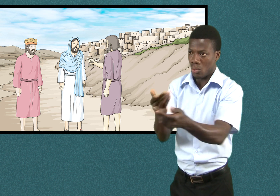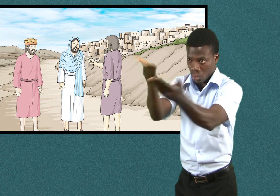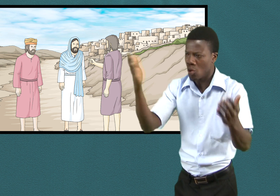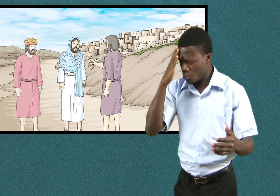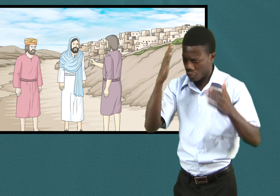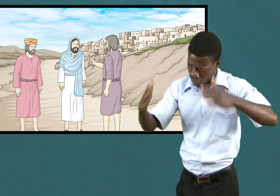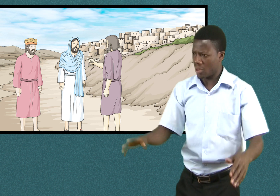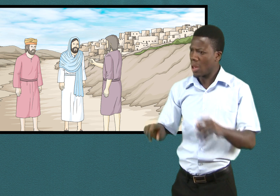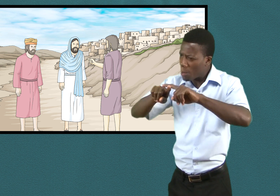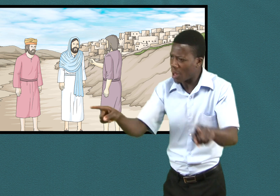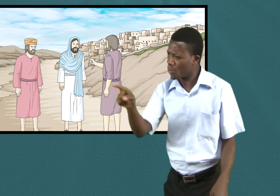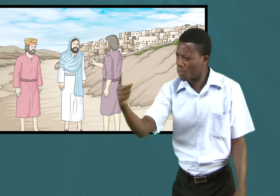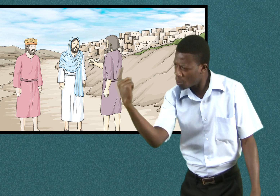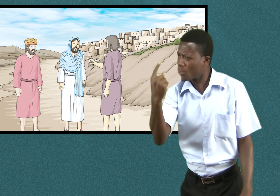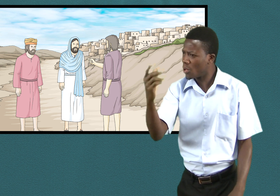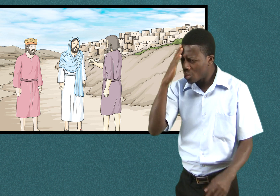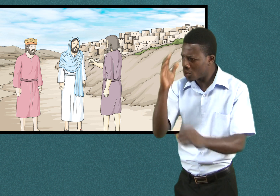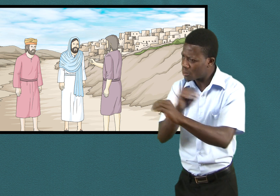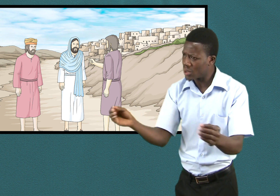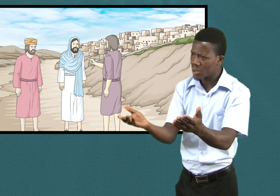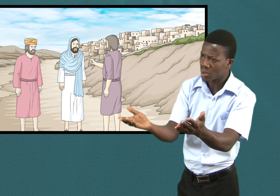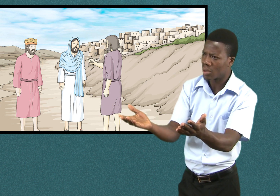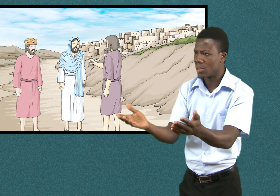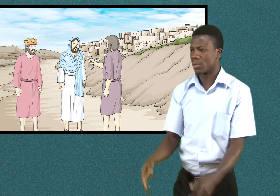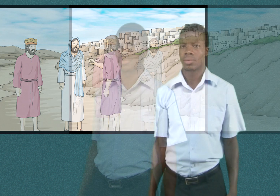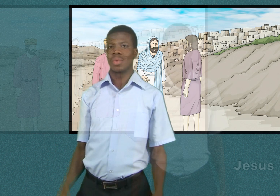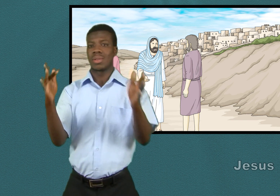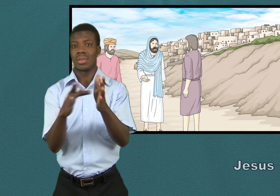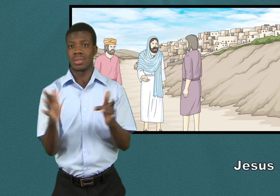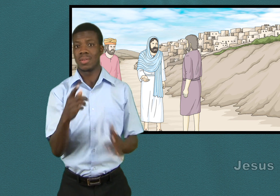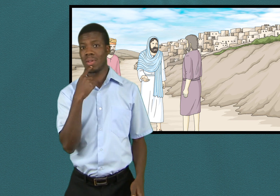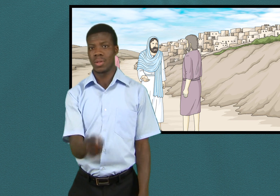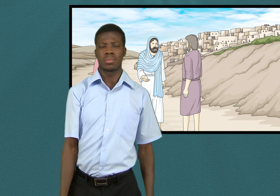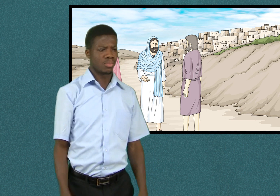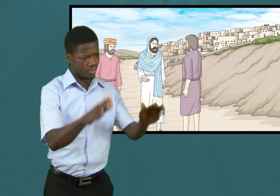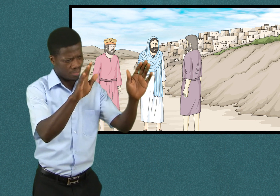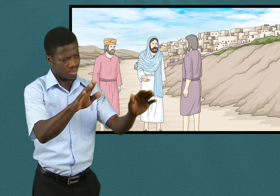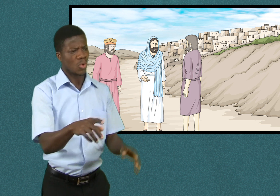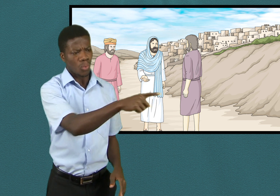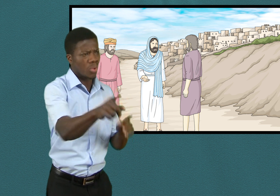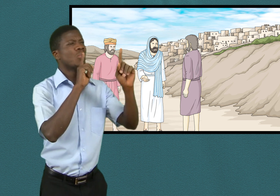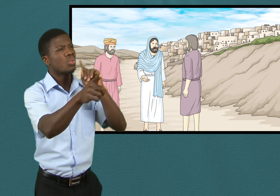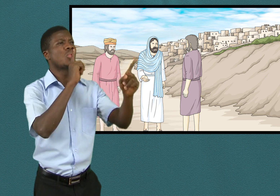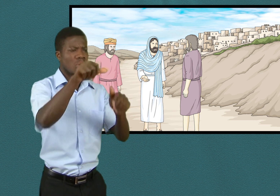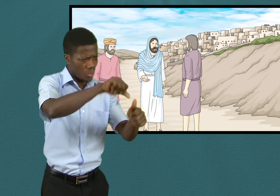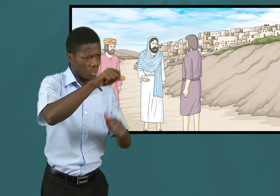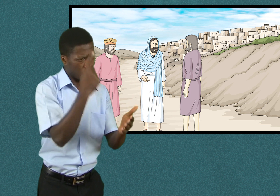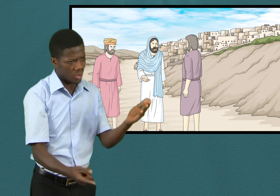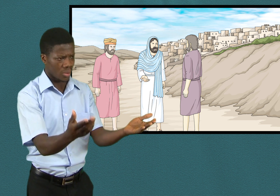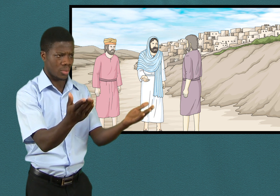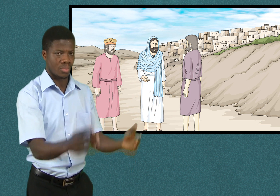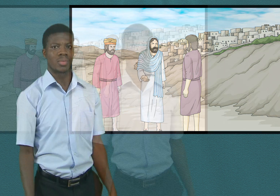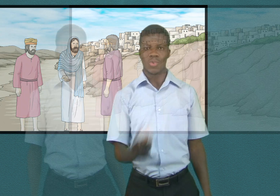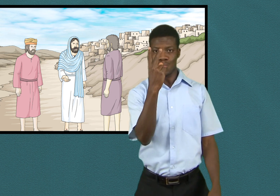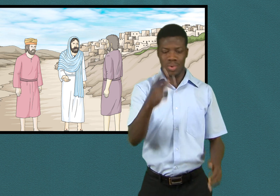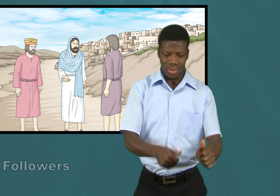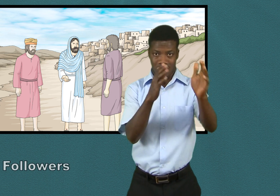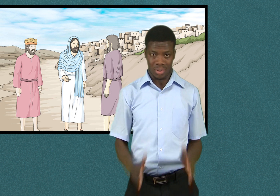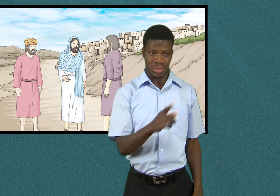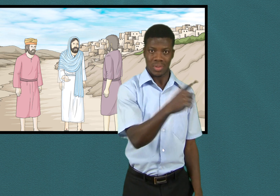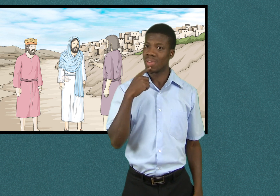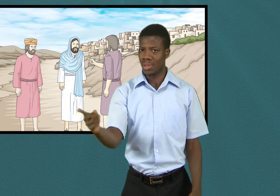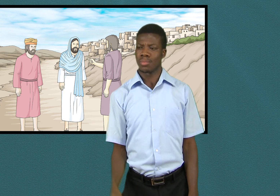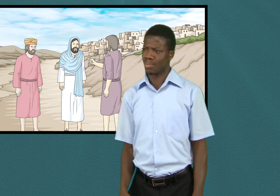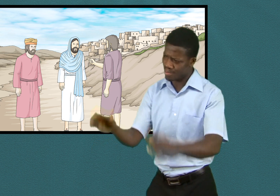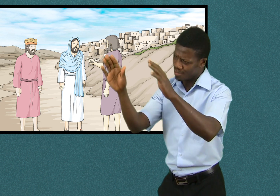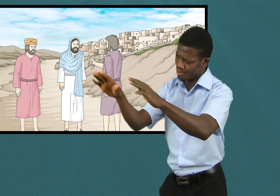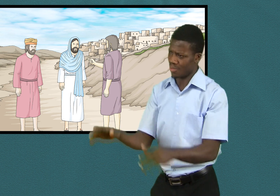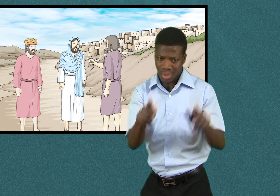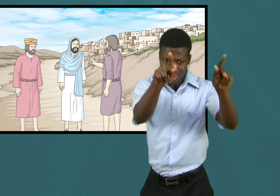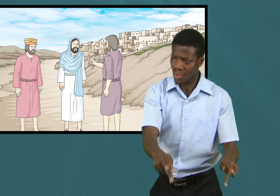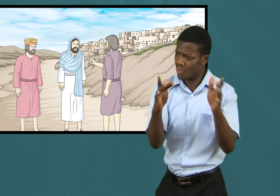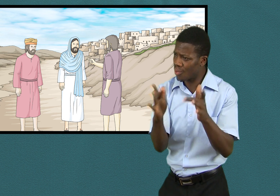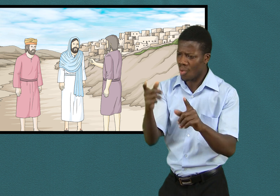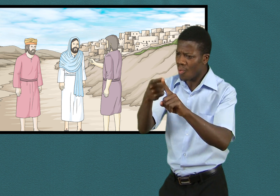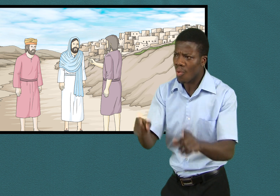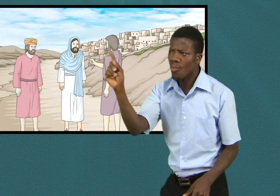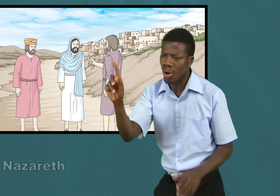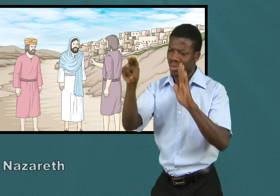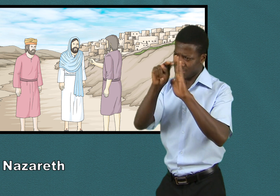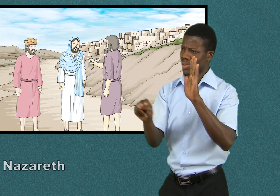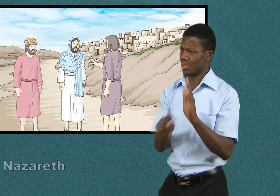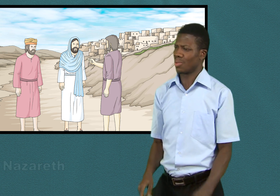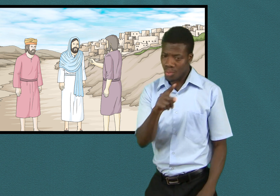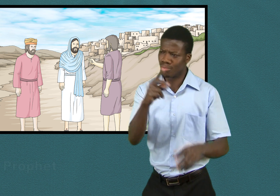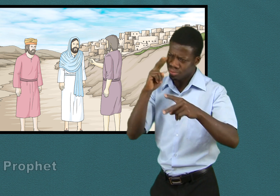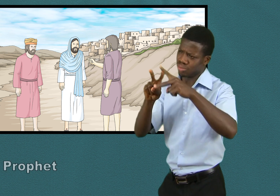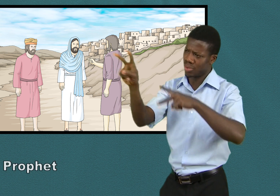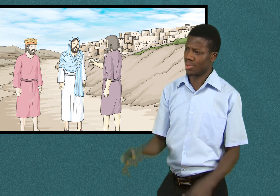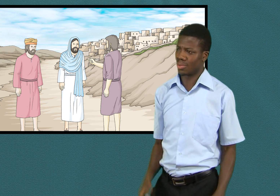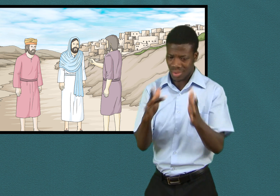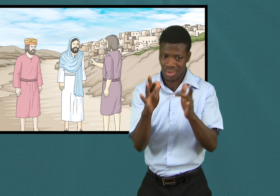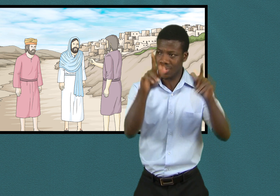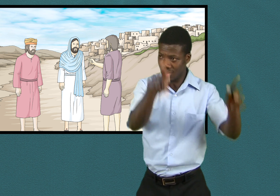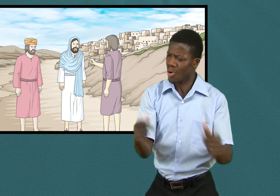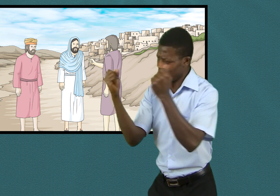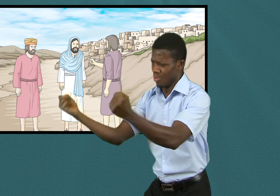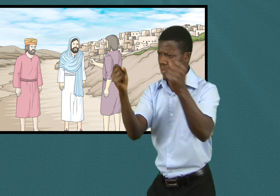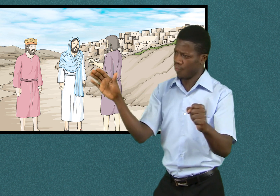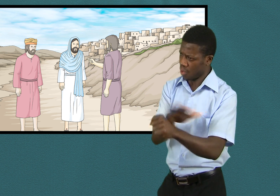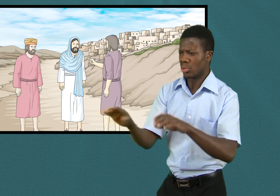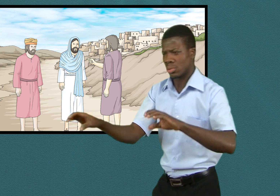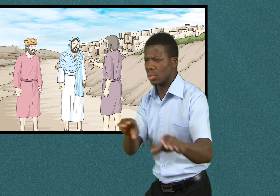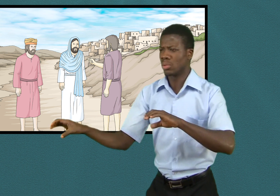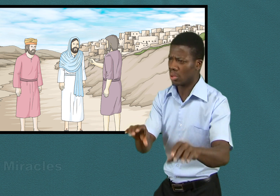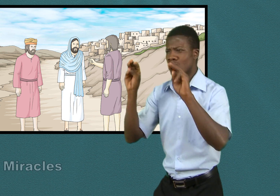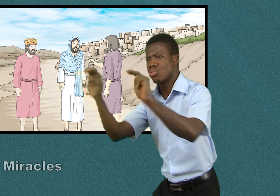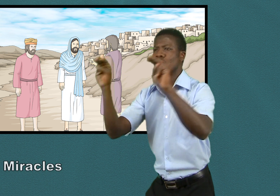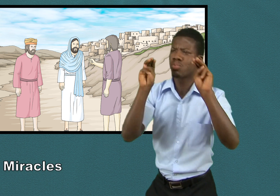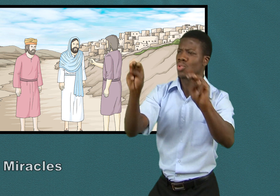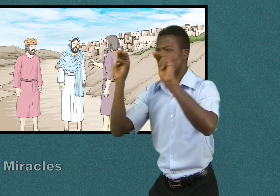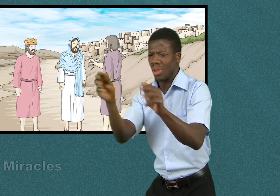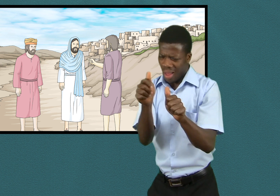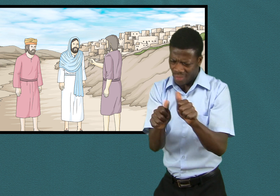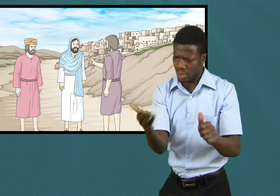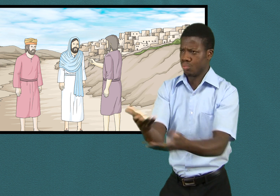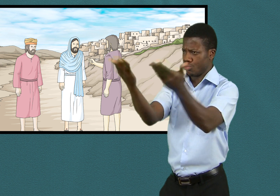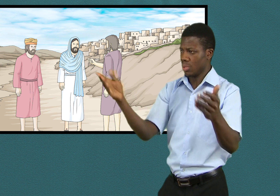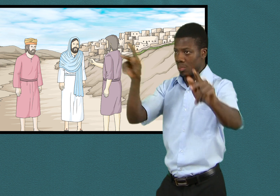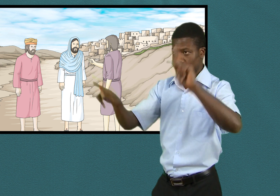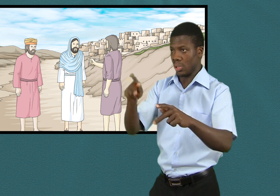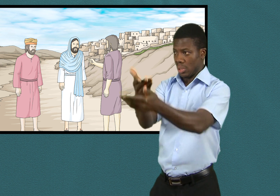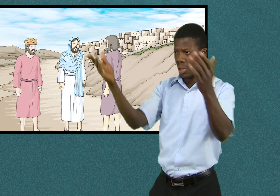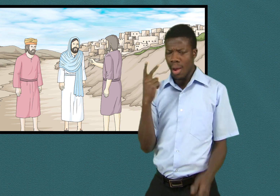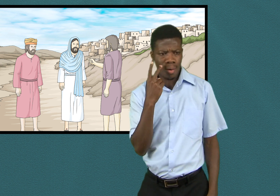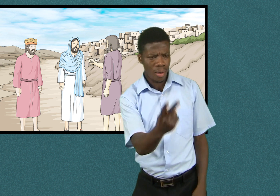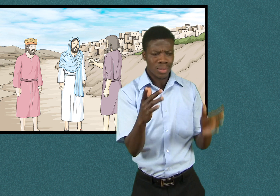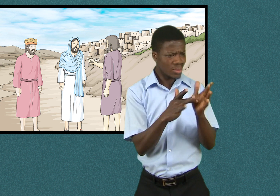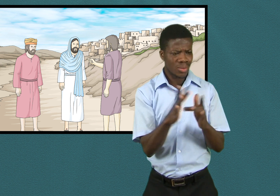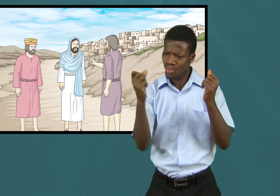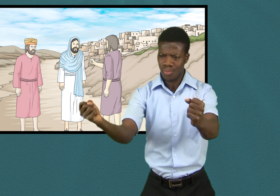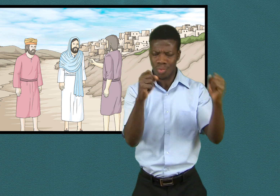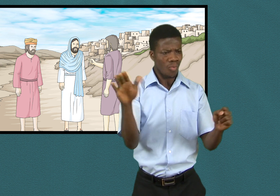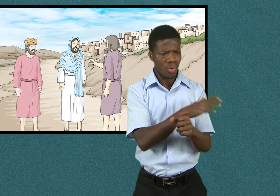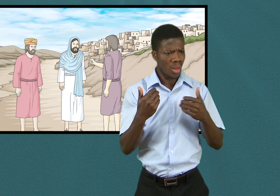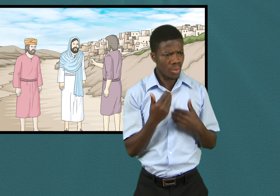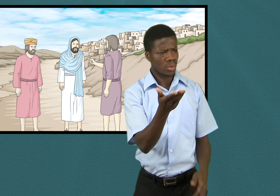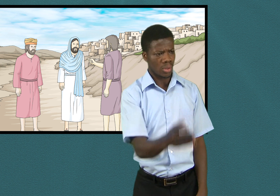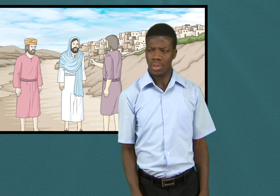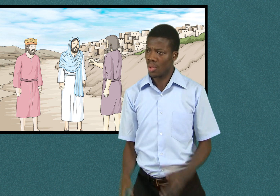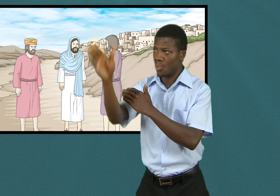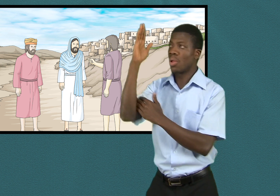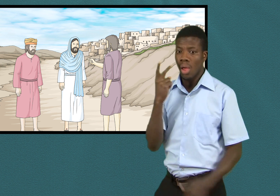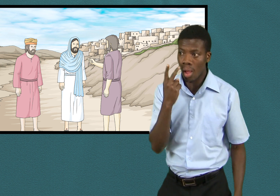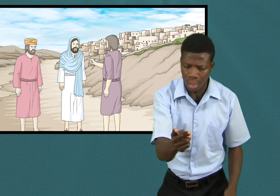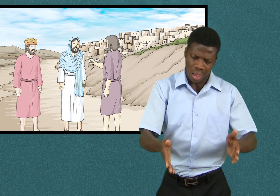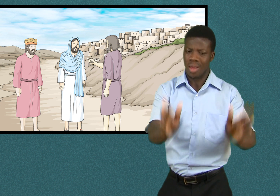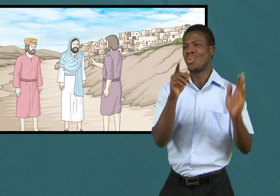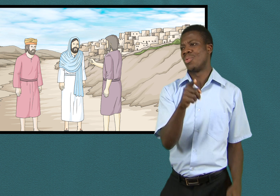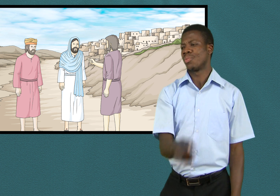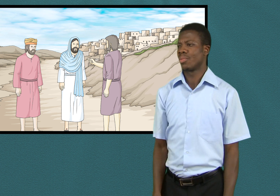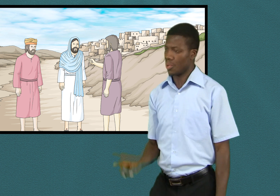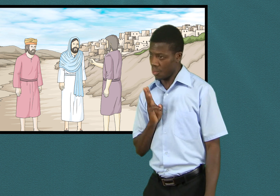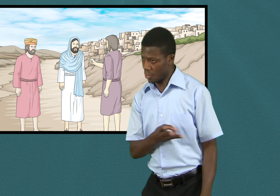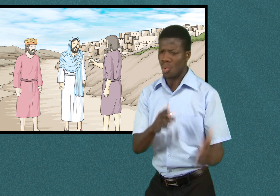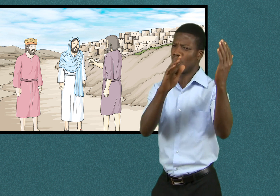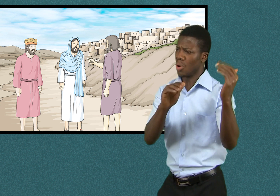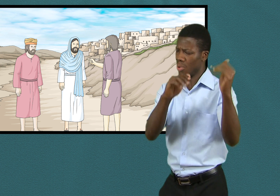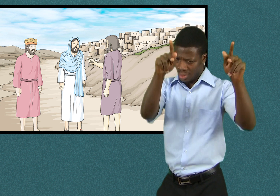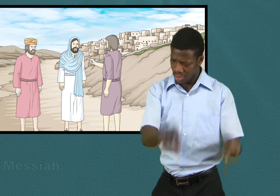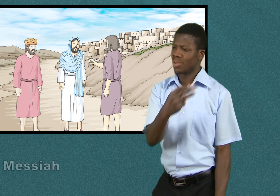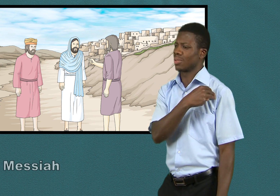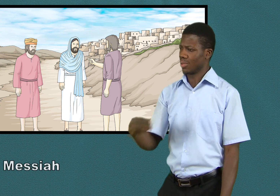“The events involving Jesus of Nazareth,” they answered. “This man was a prophet, powerful in speech and action before God and all the people.